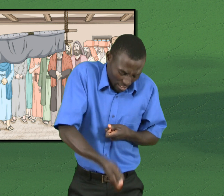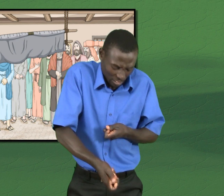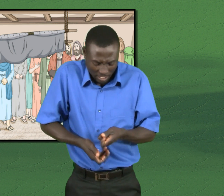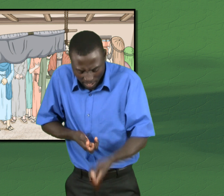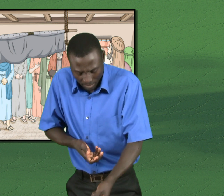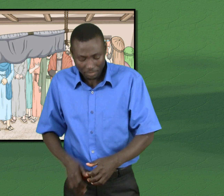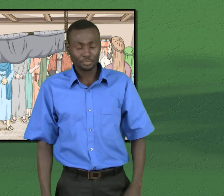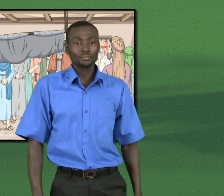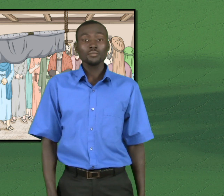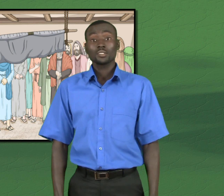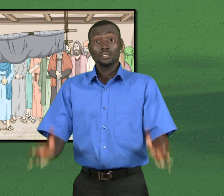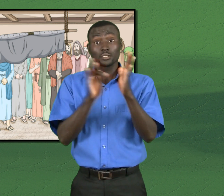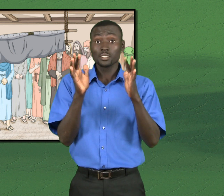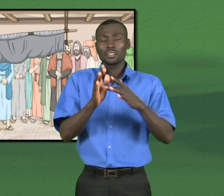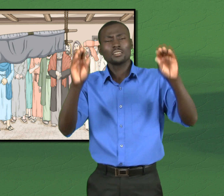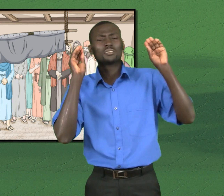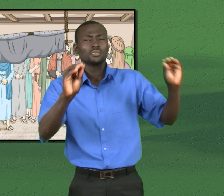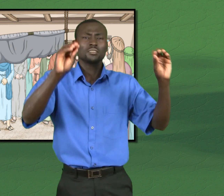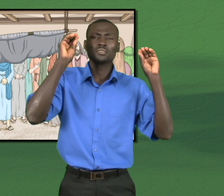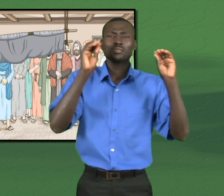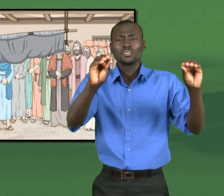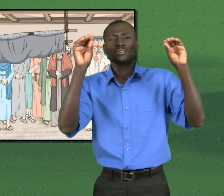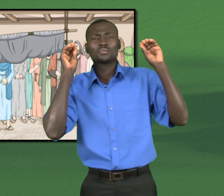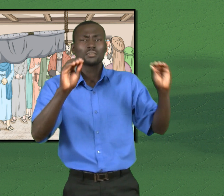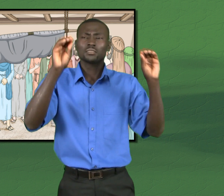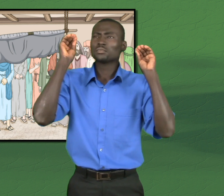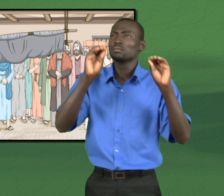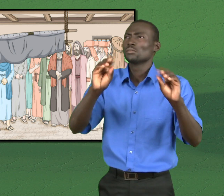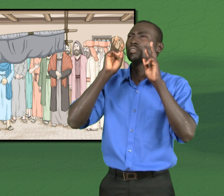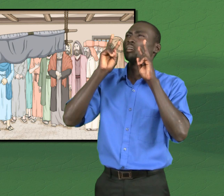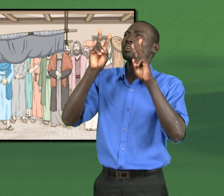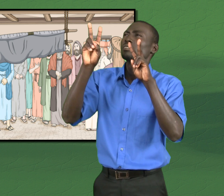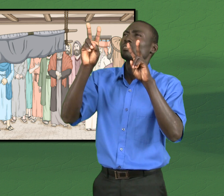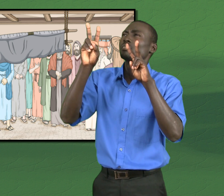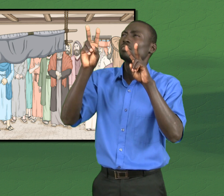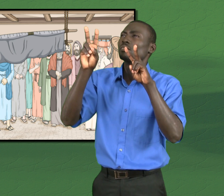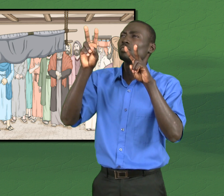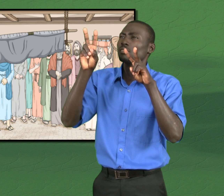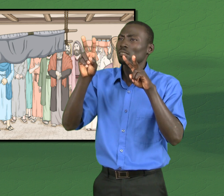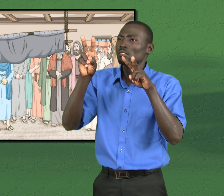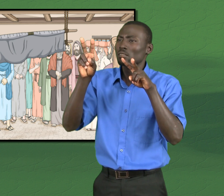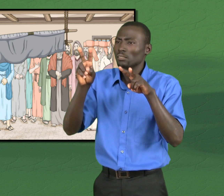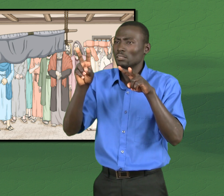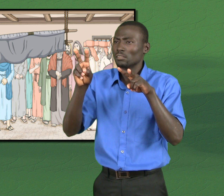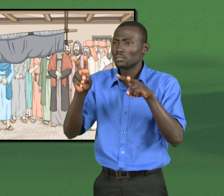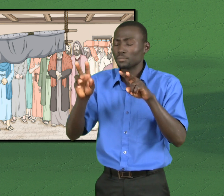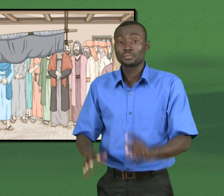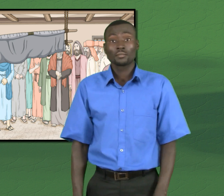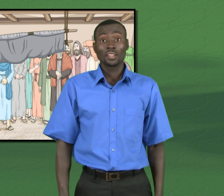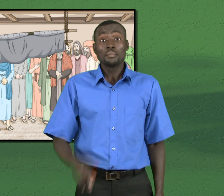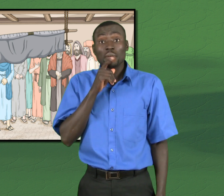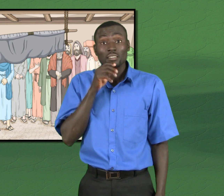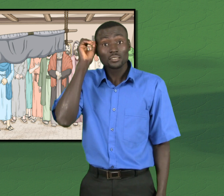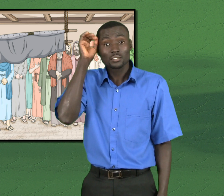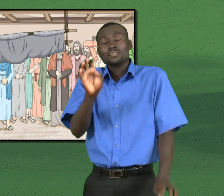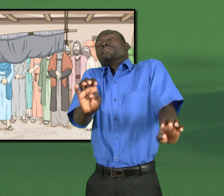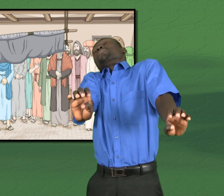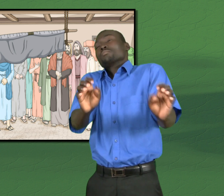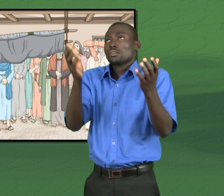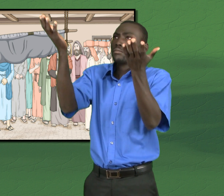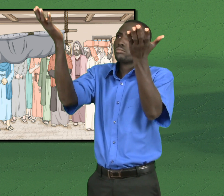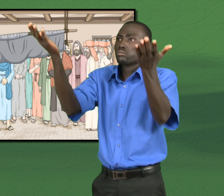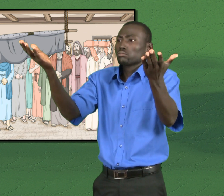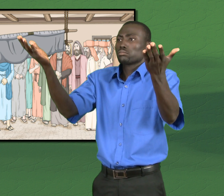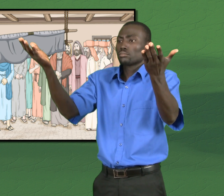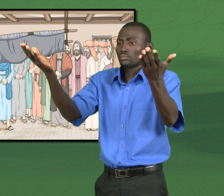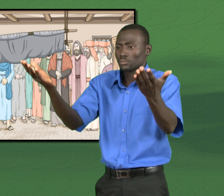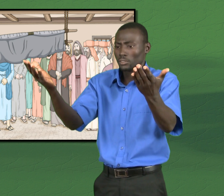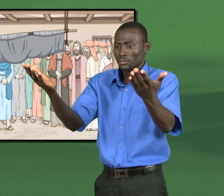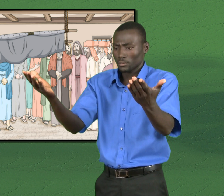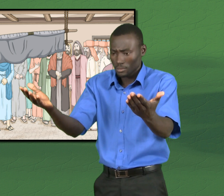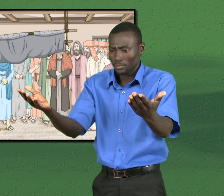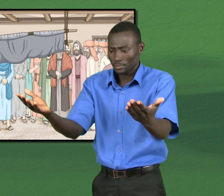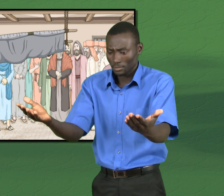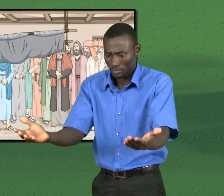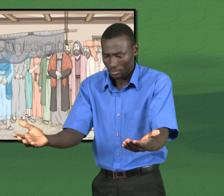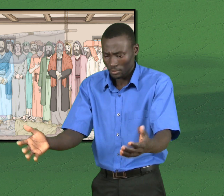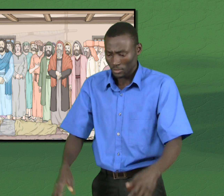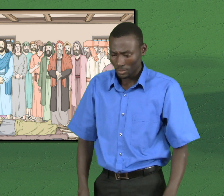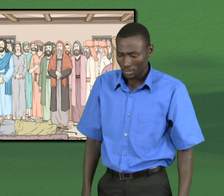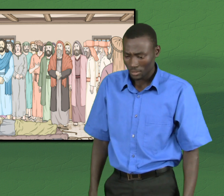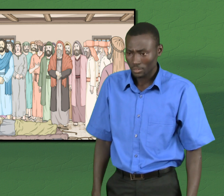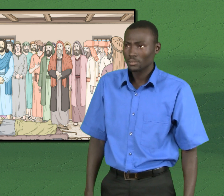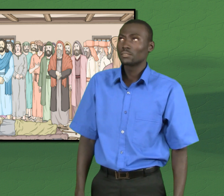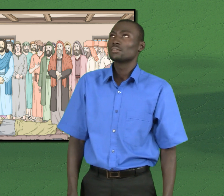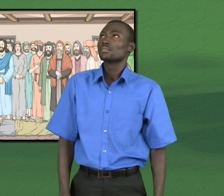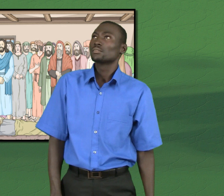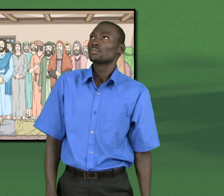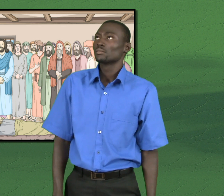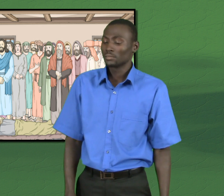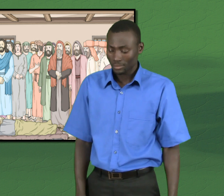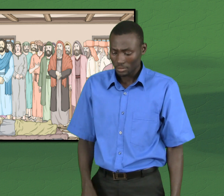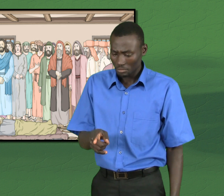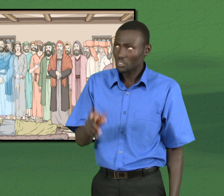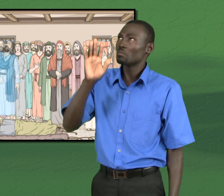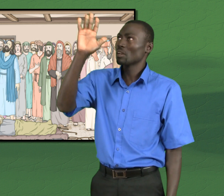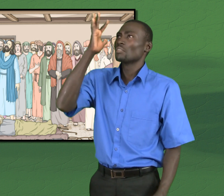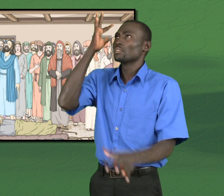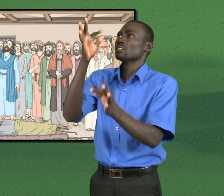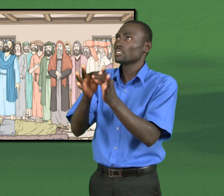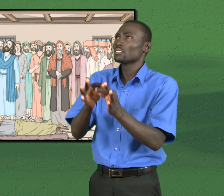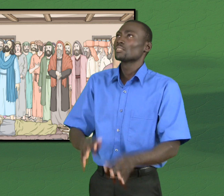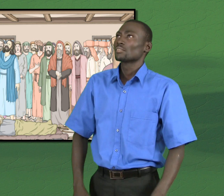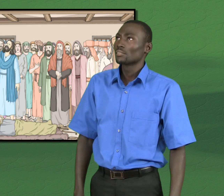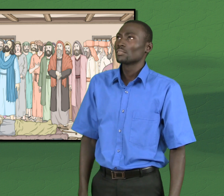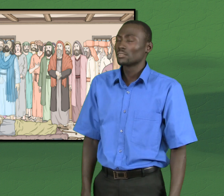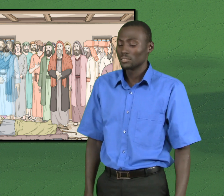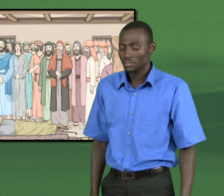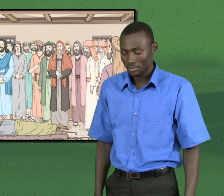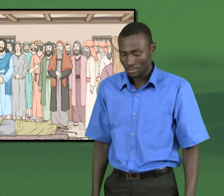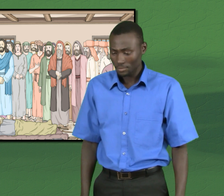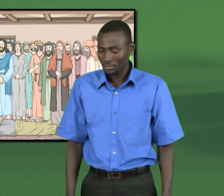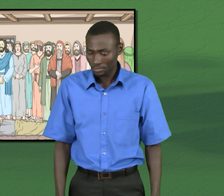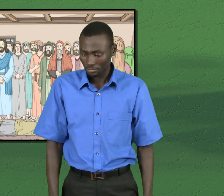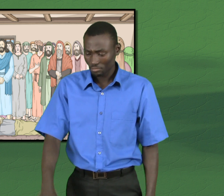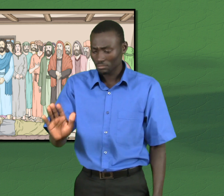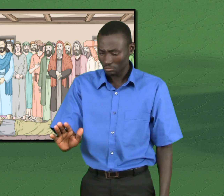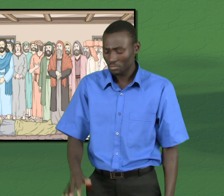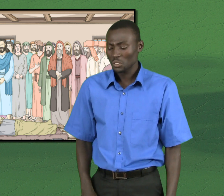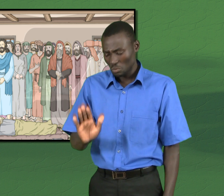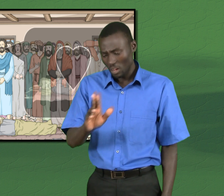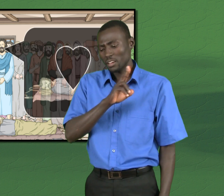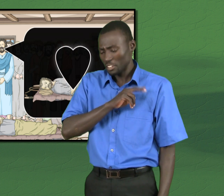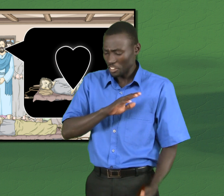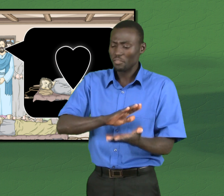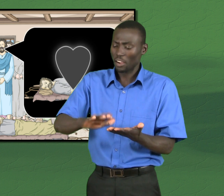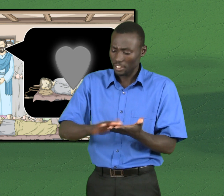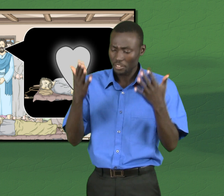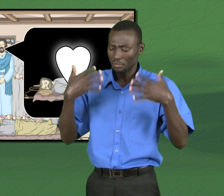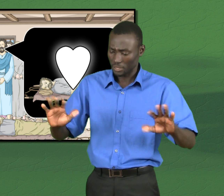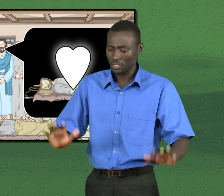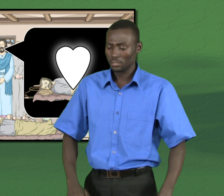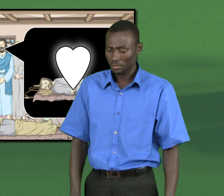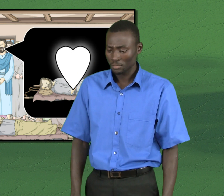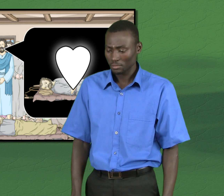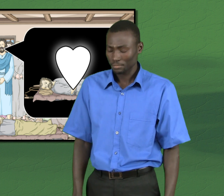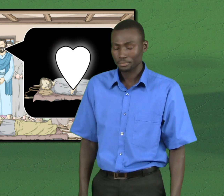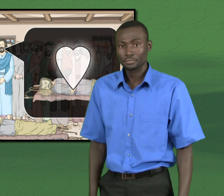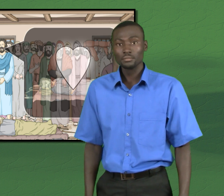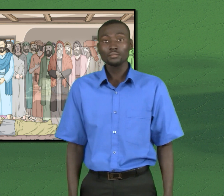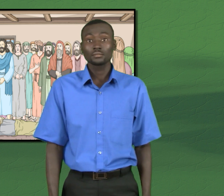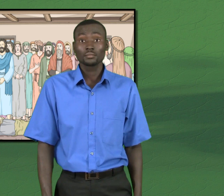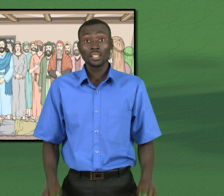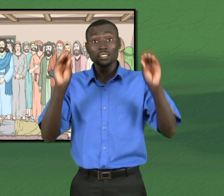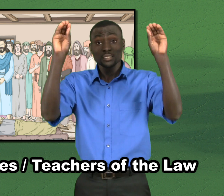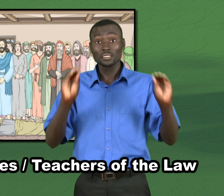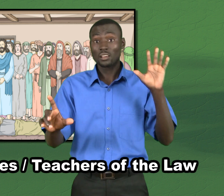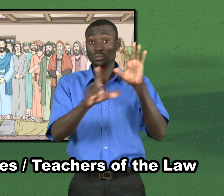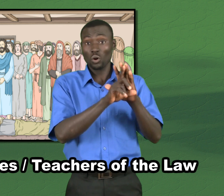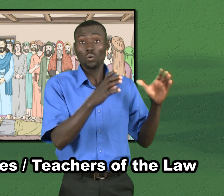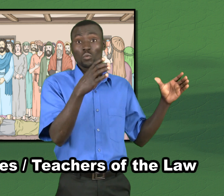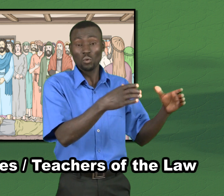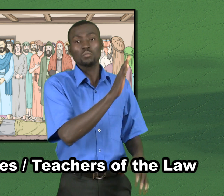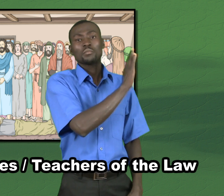When Jesus saw their faith, He said to the paralytic, “Son, your sins are forgiven.”